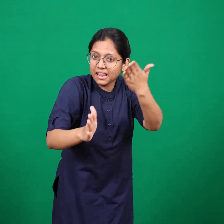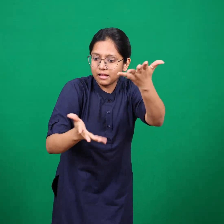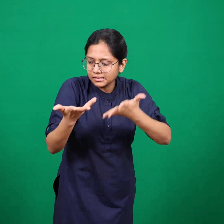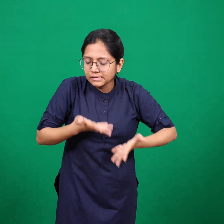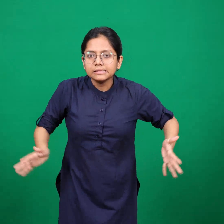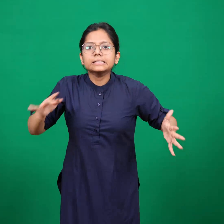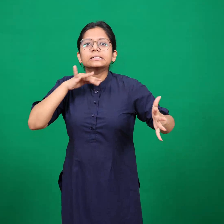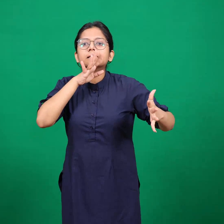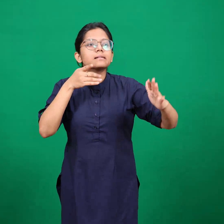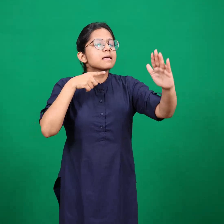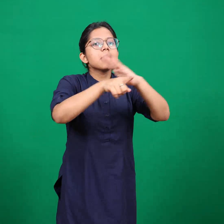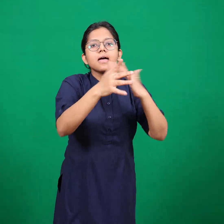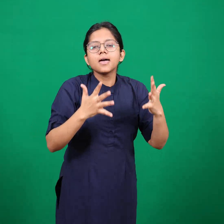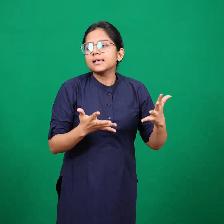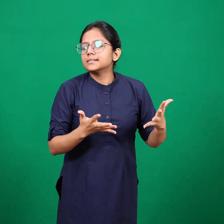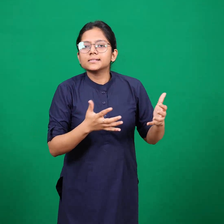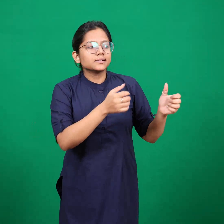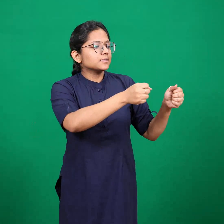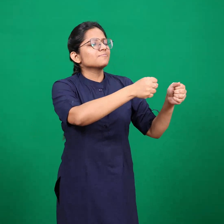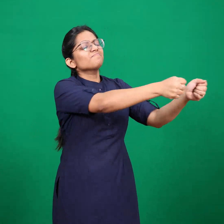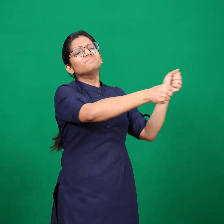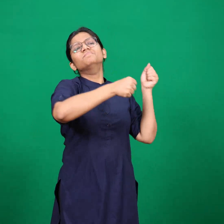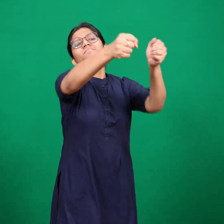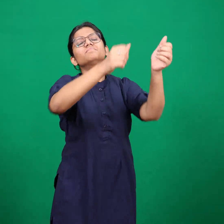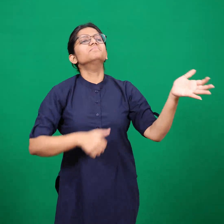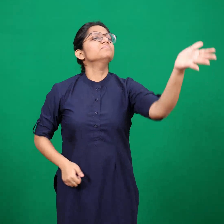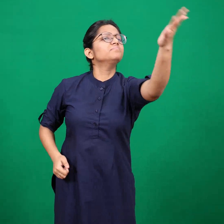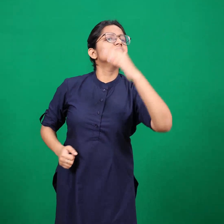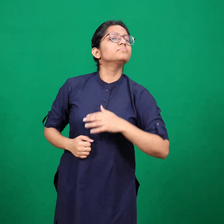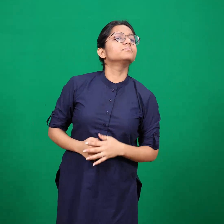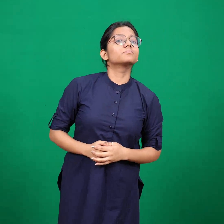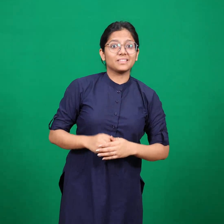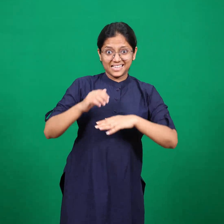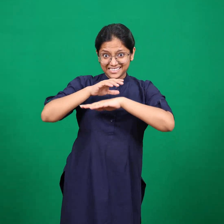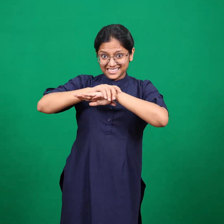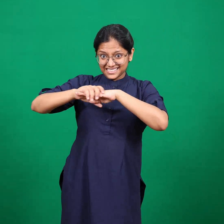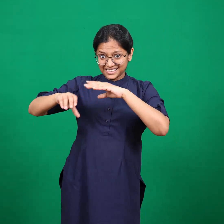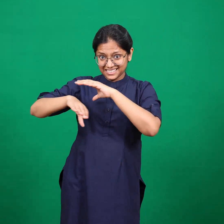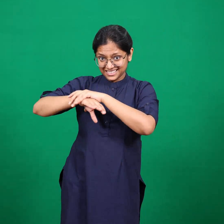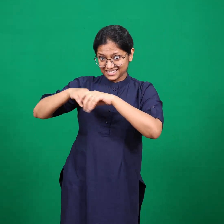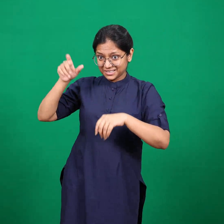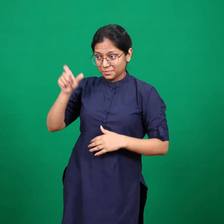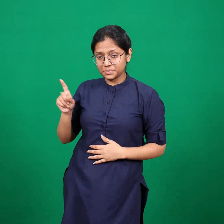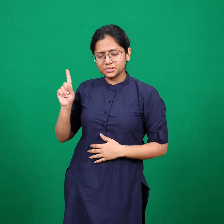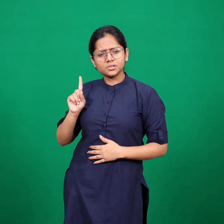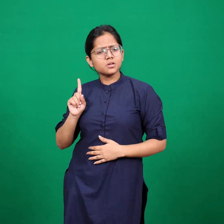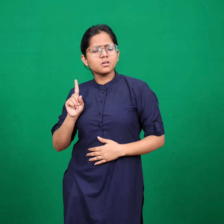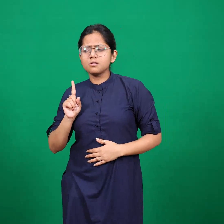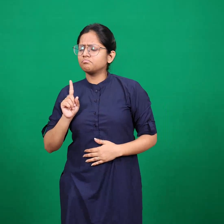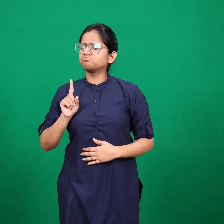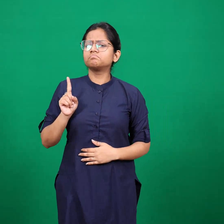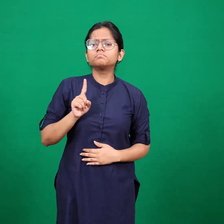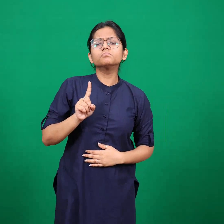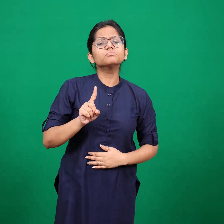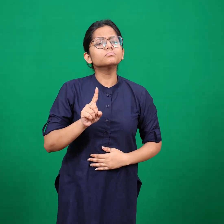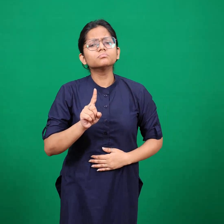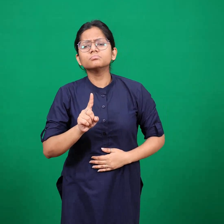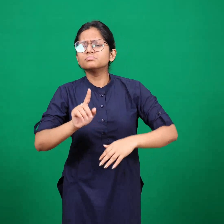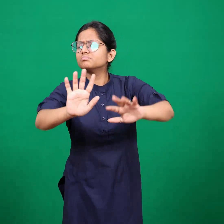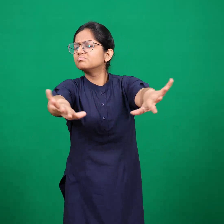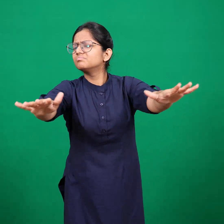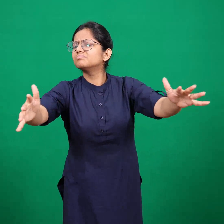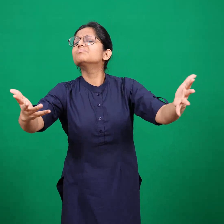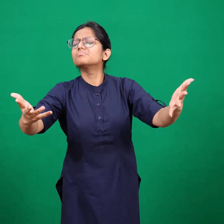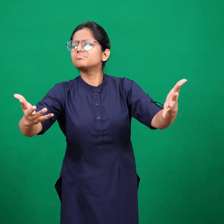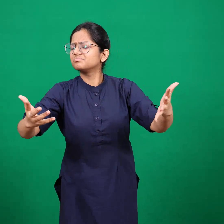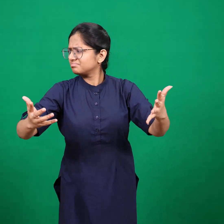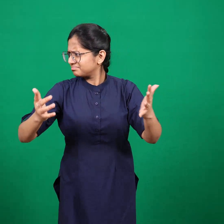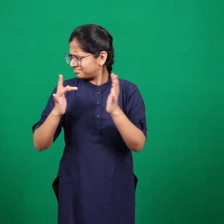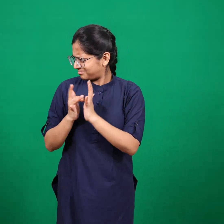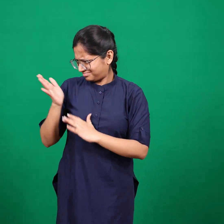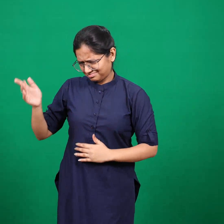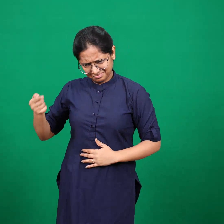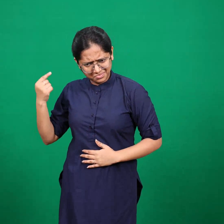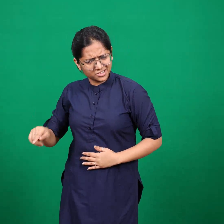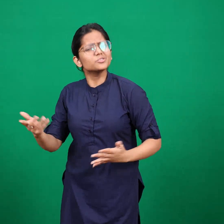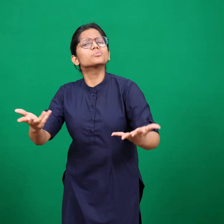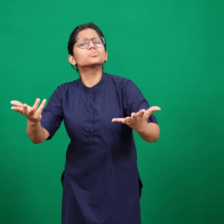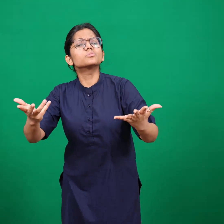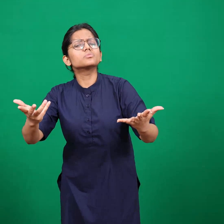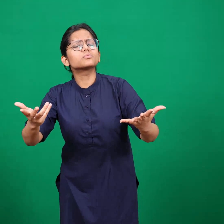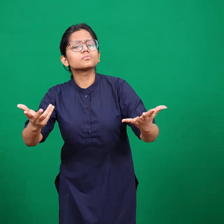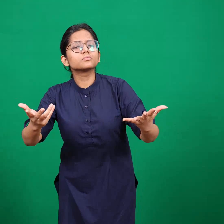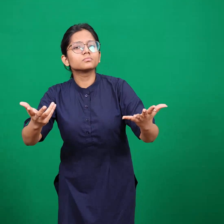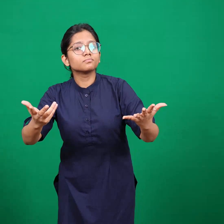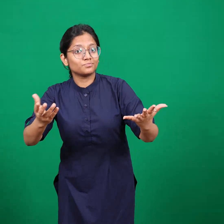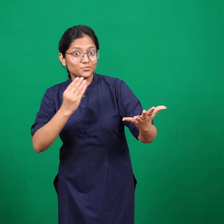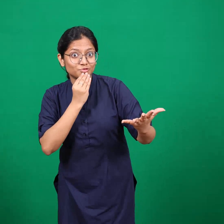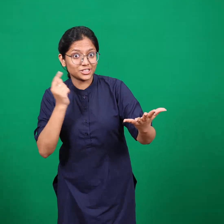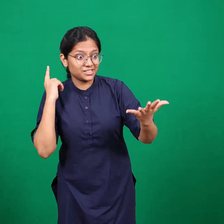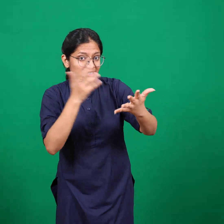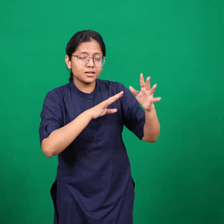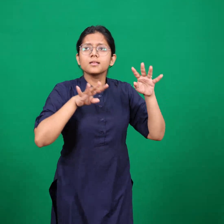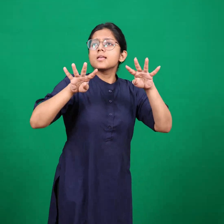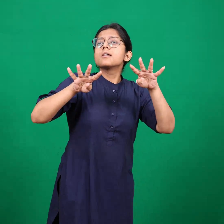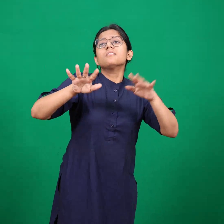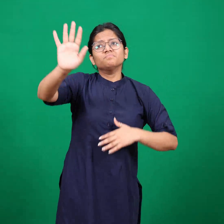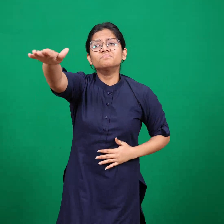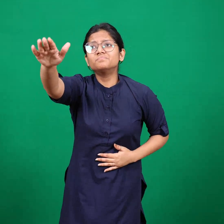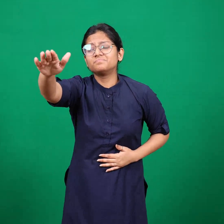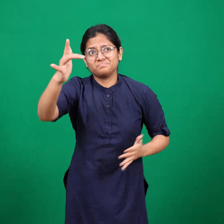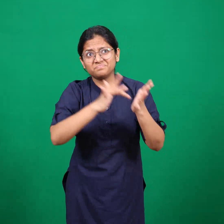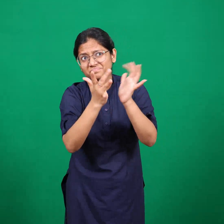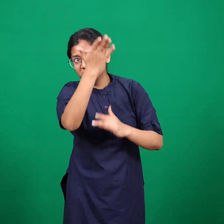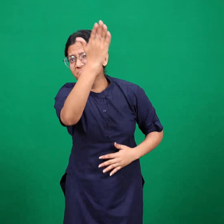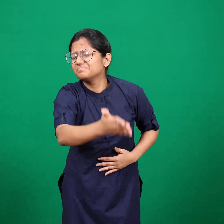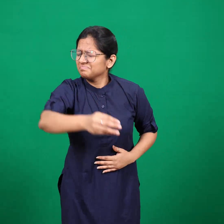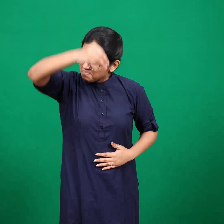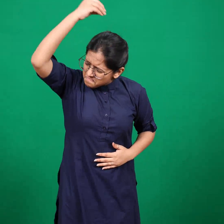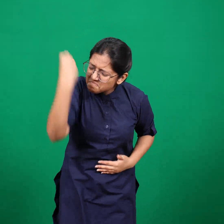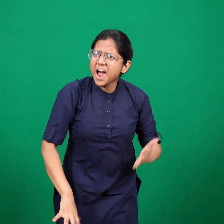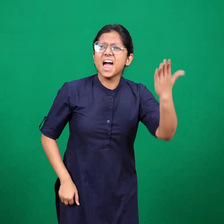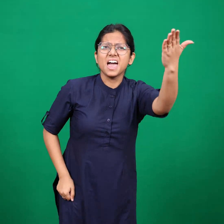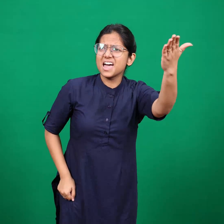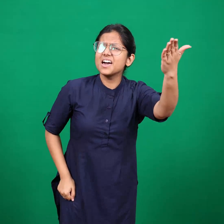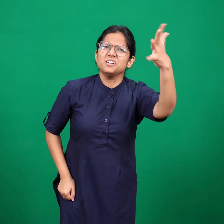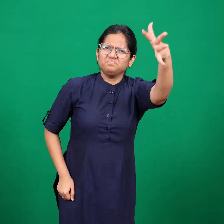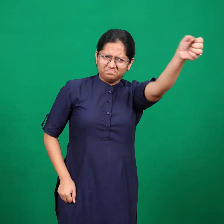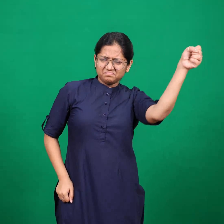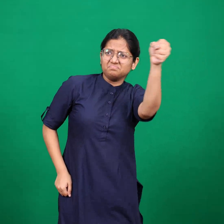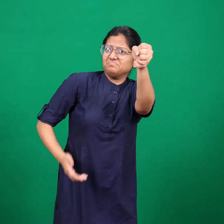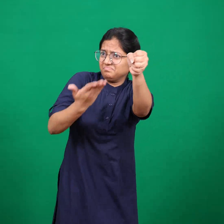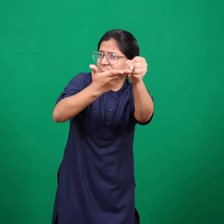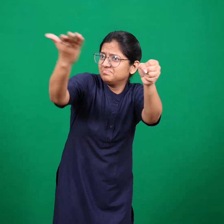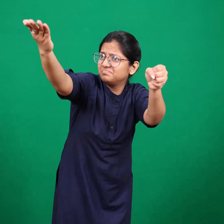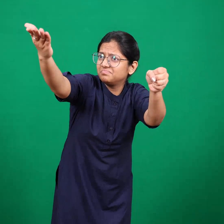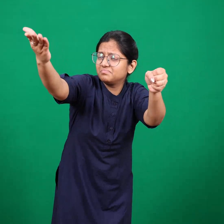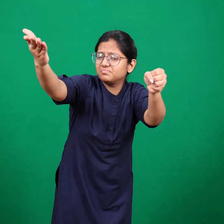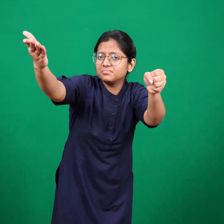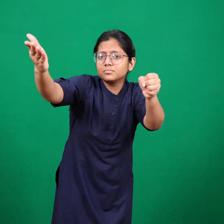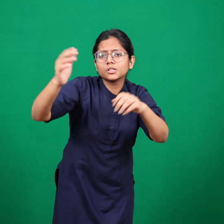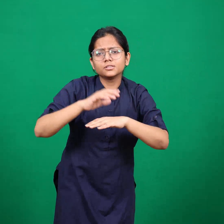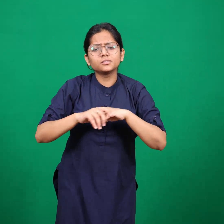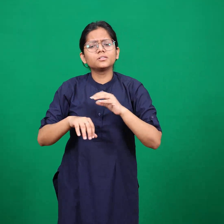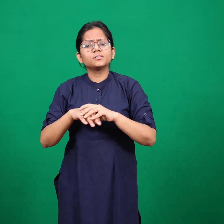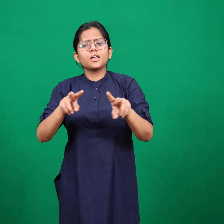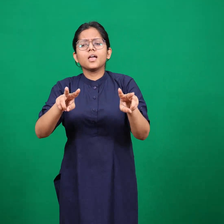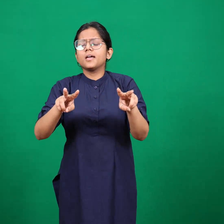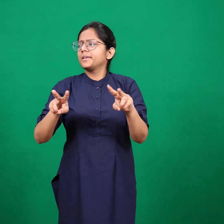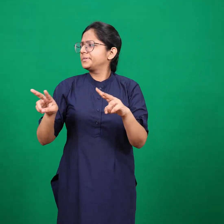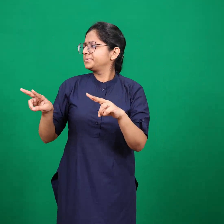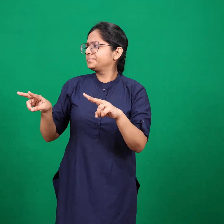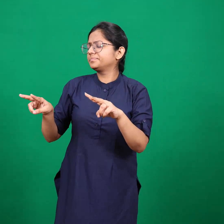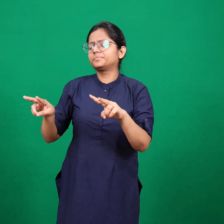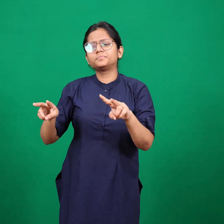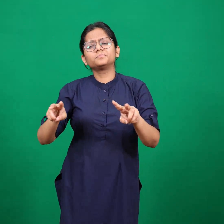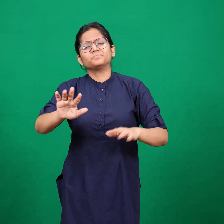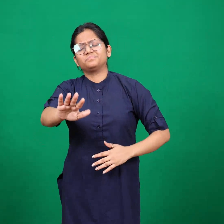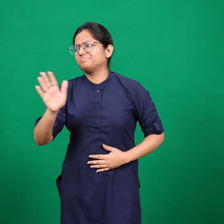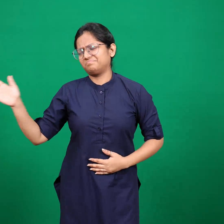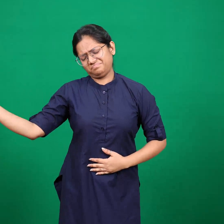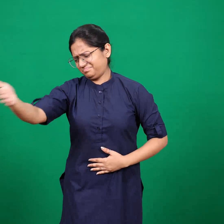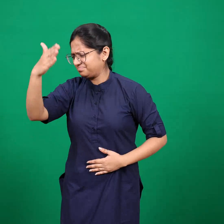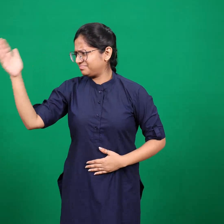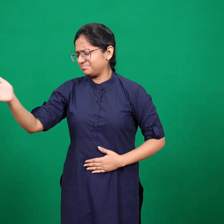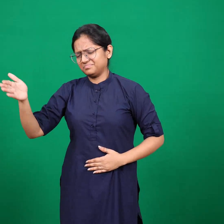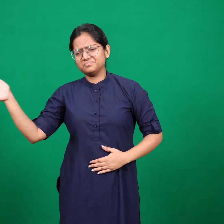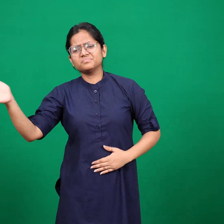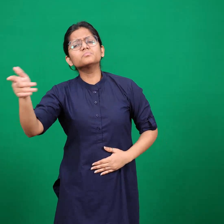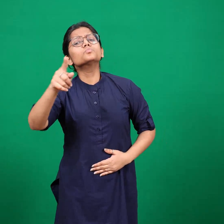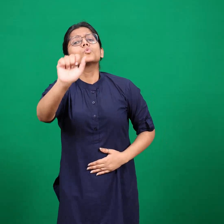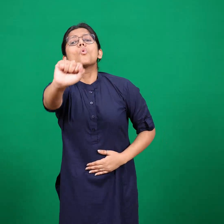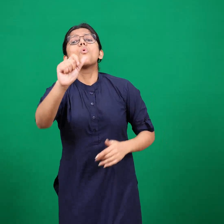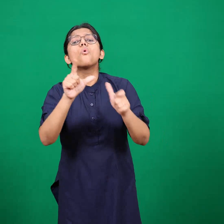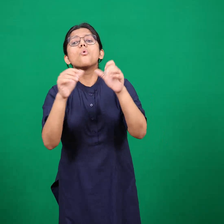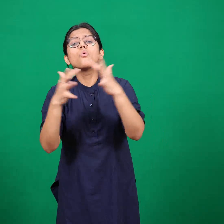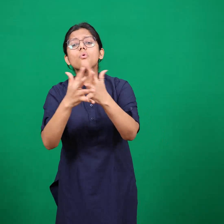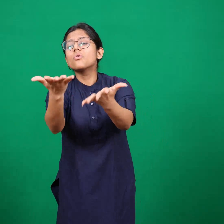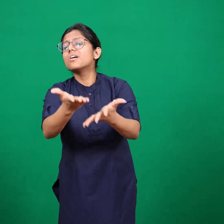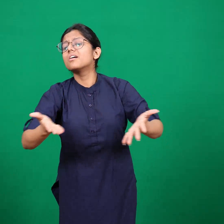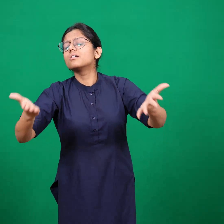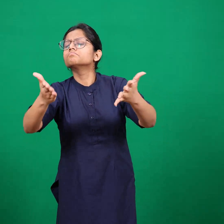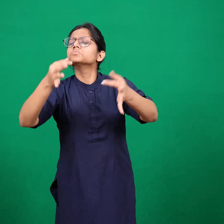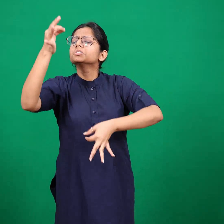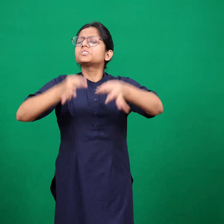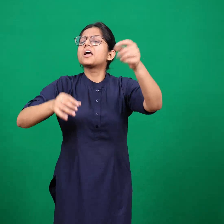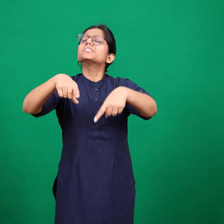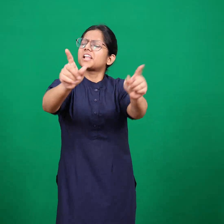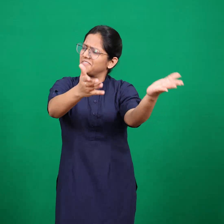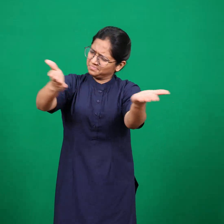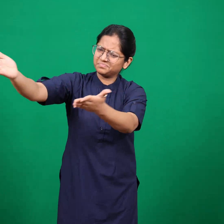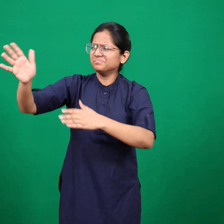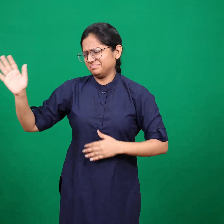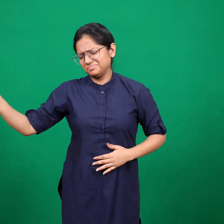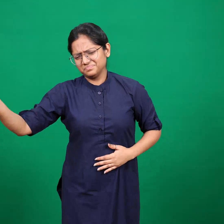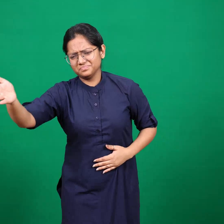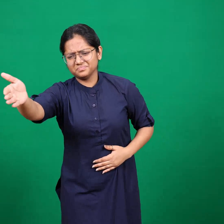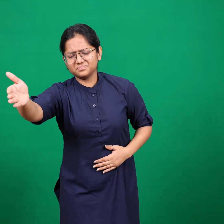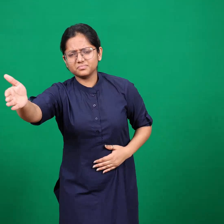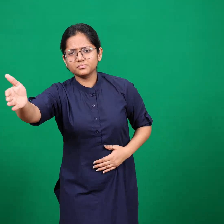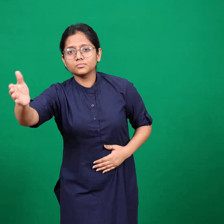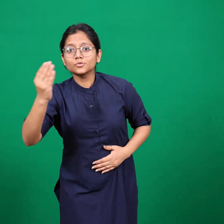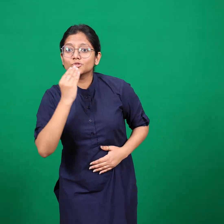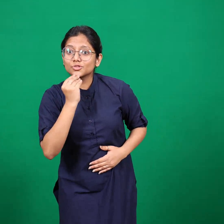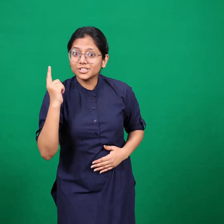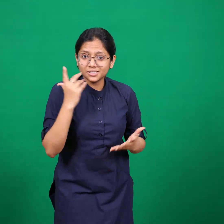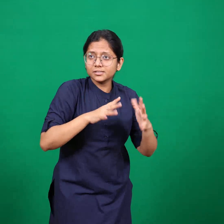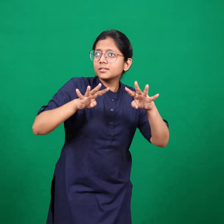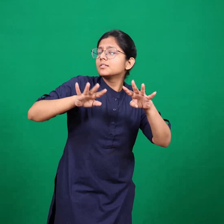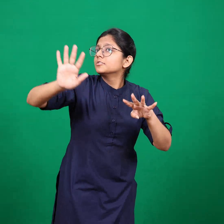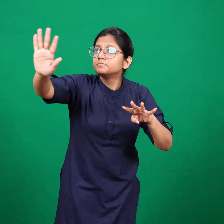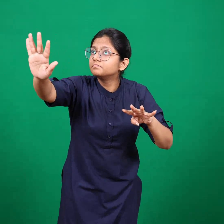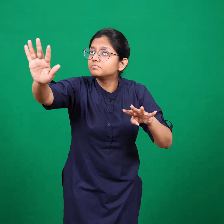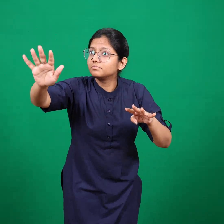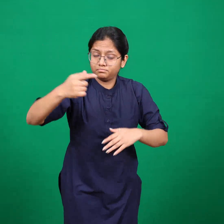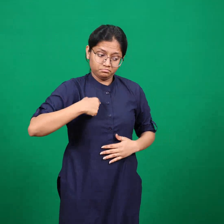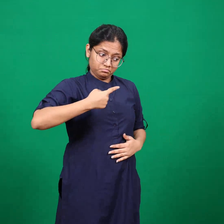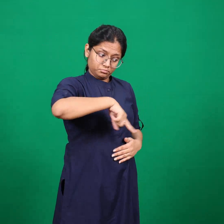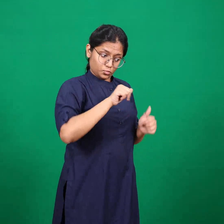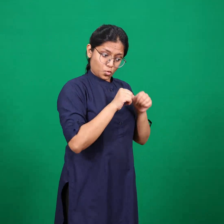So Pilate went out to them and asked, "What accusation are you bringing against this man?" "If He were not a criminal," they replied, "we would not have handed Him over to you."